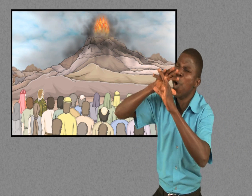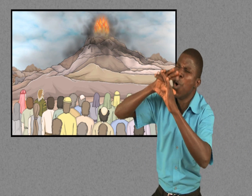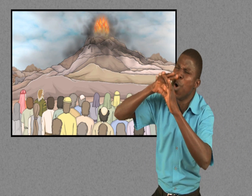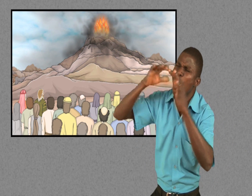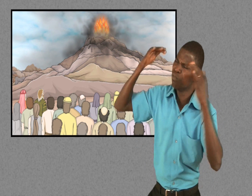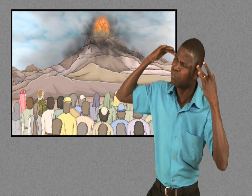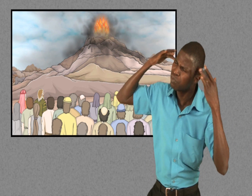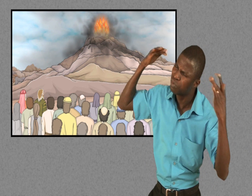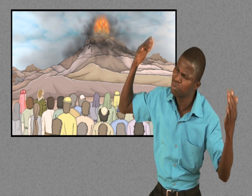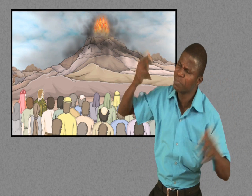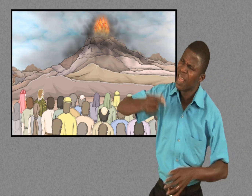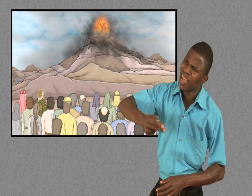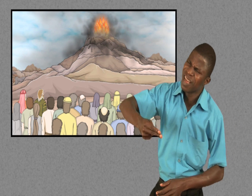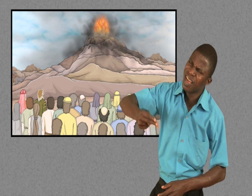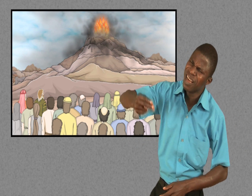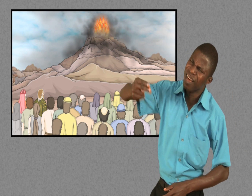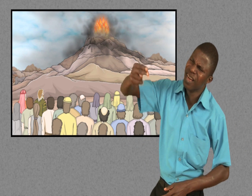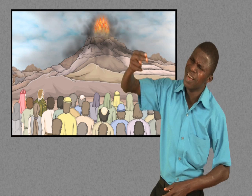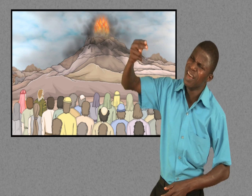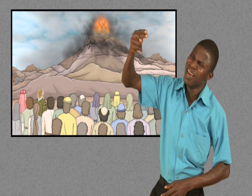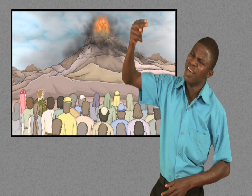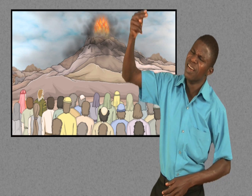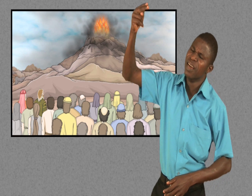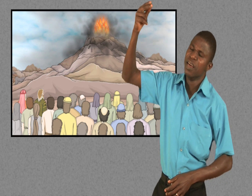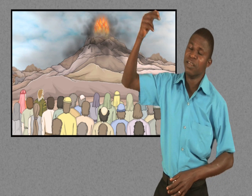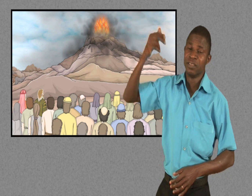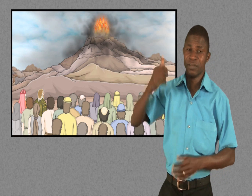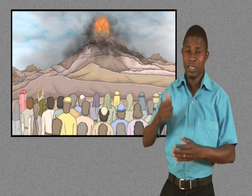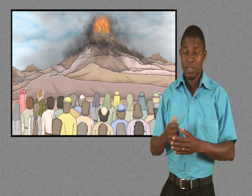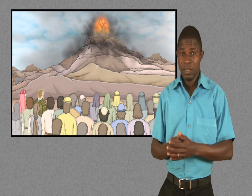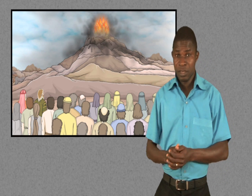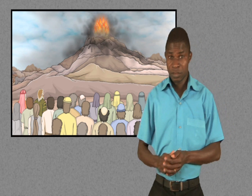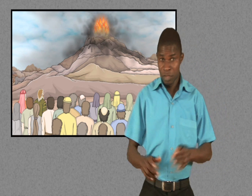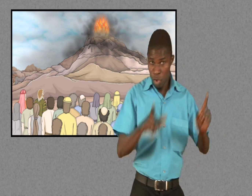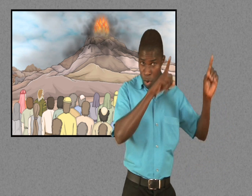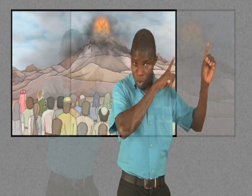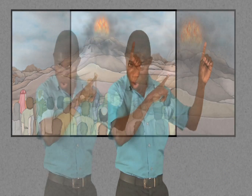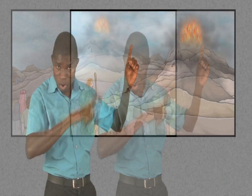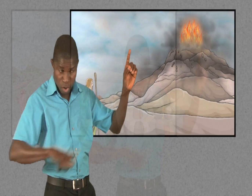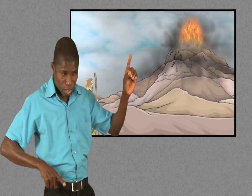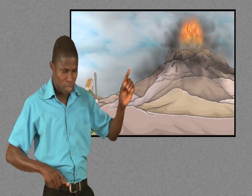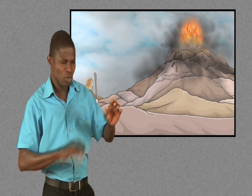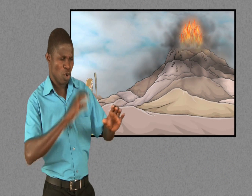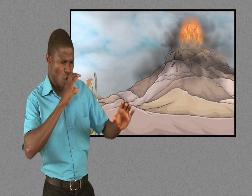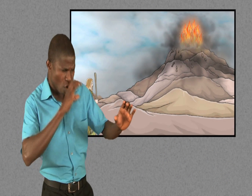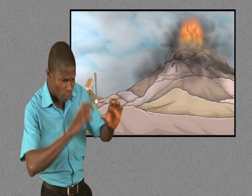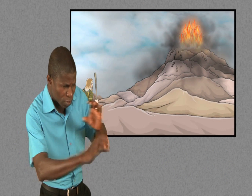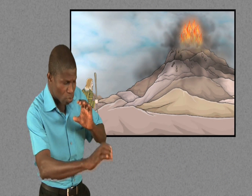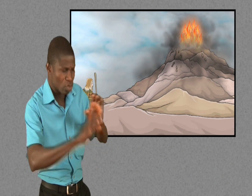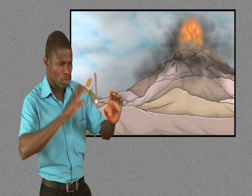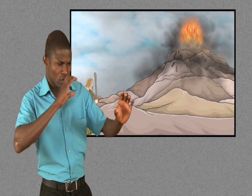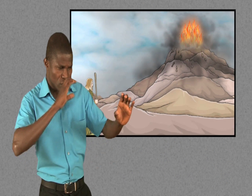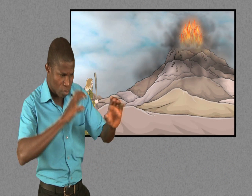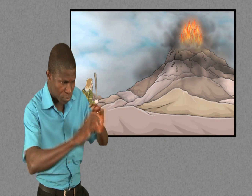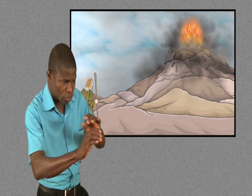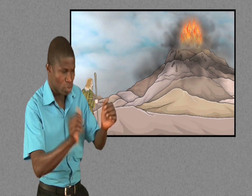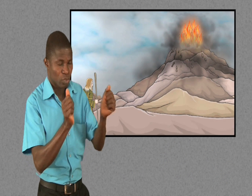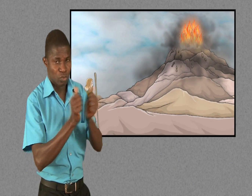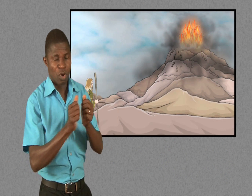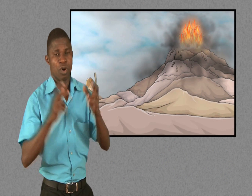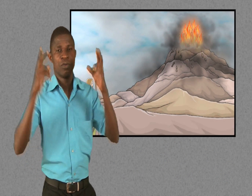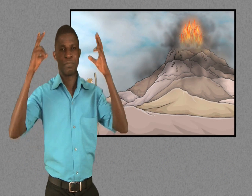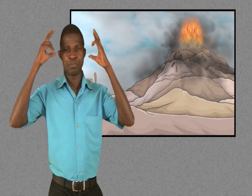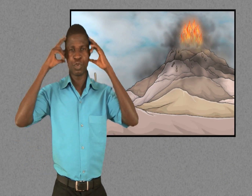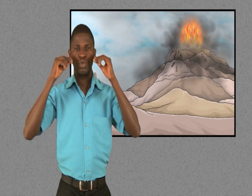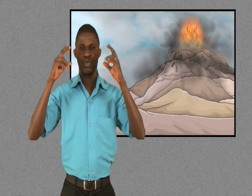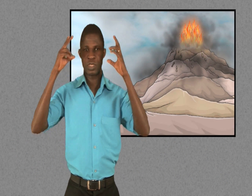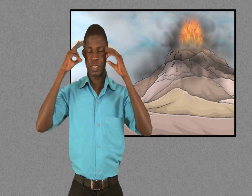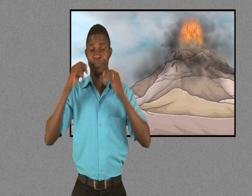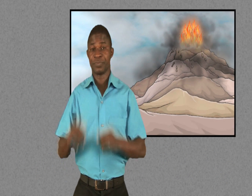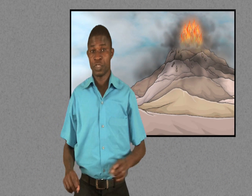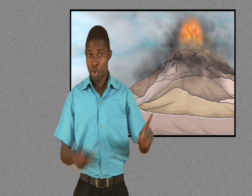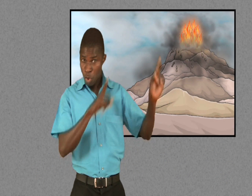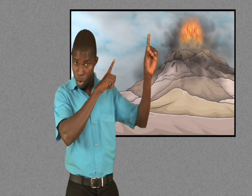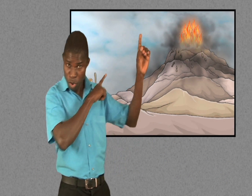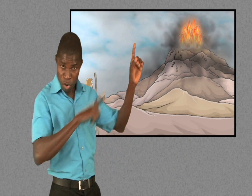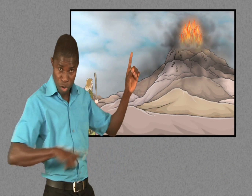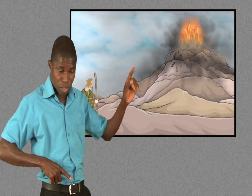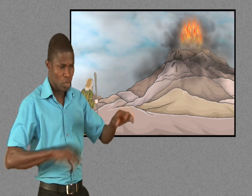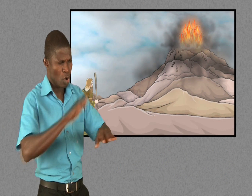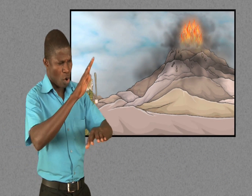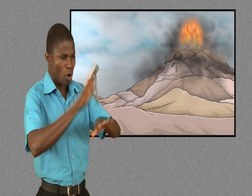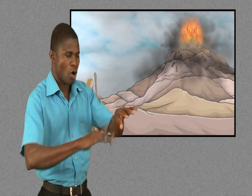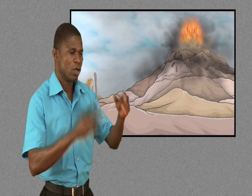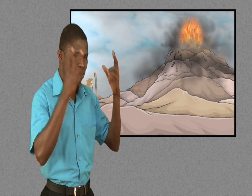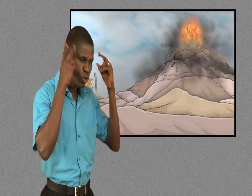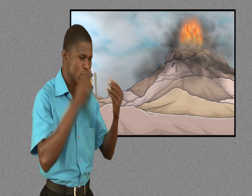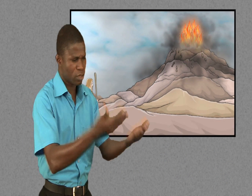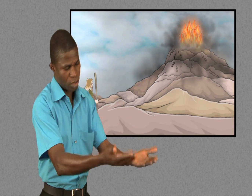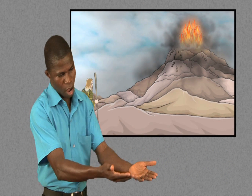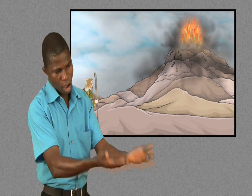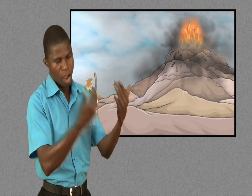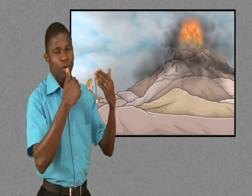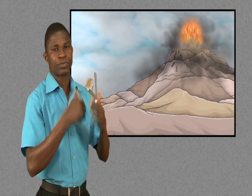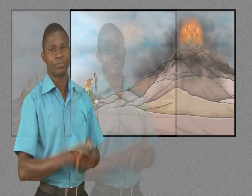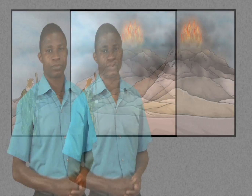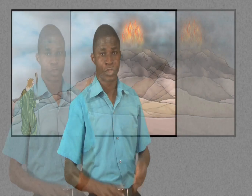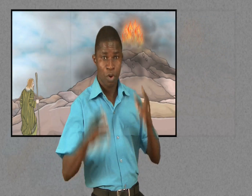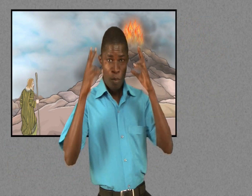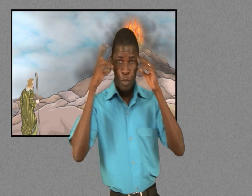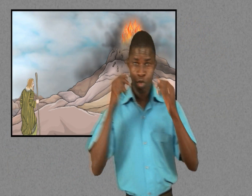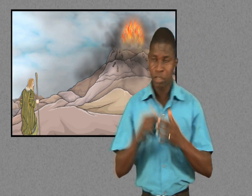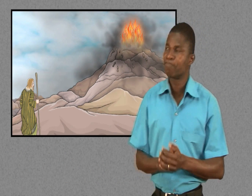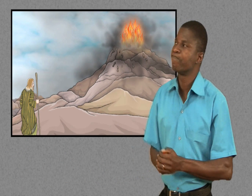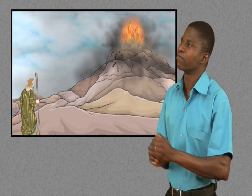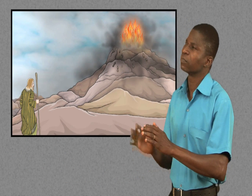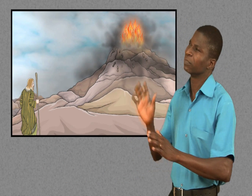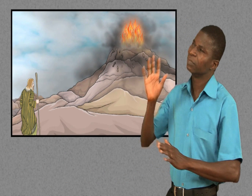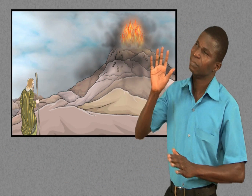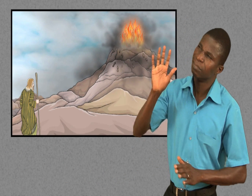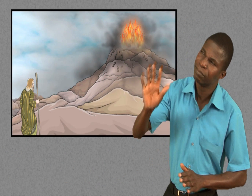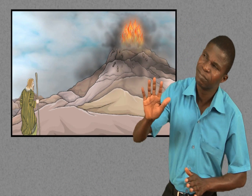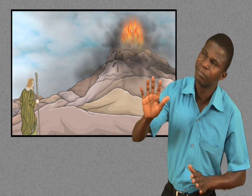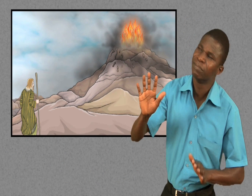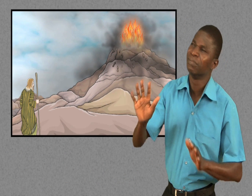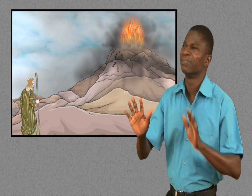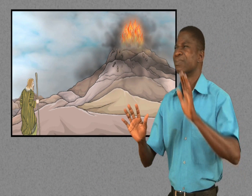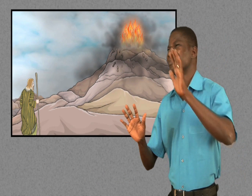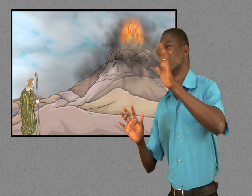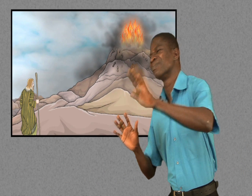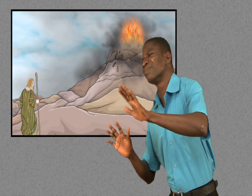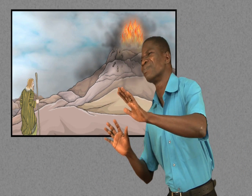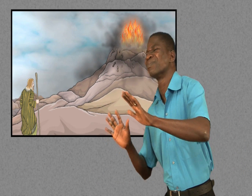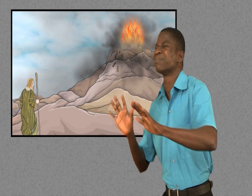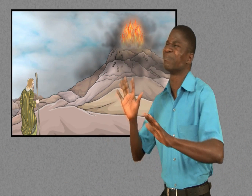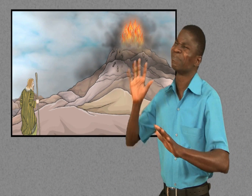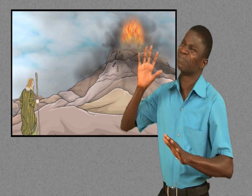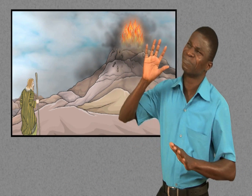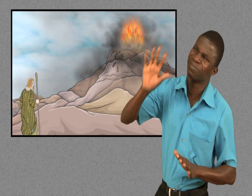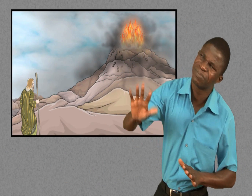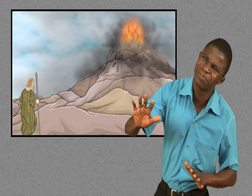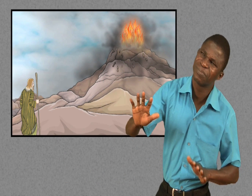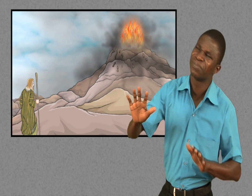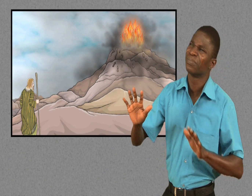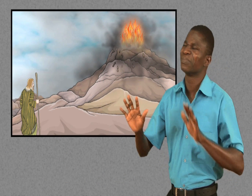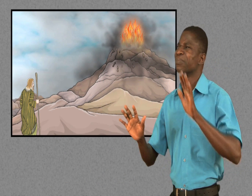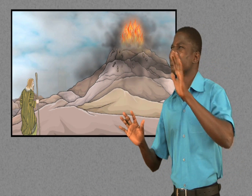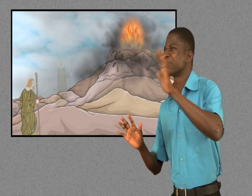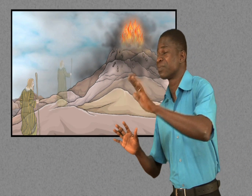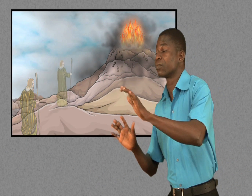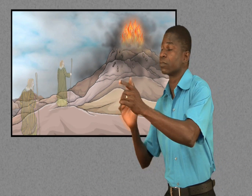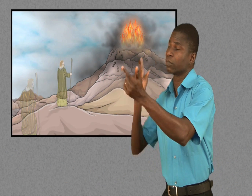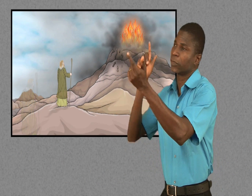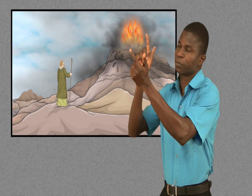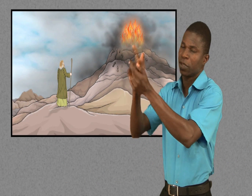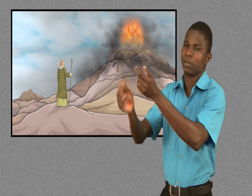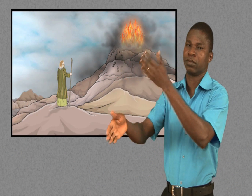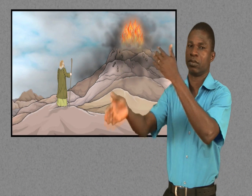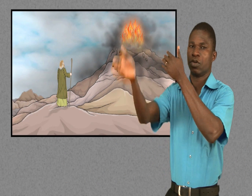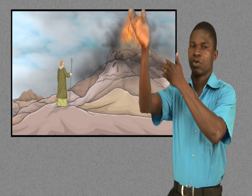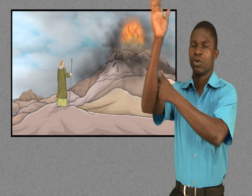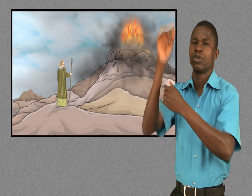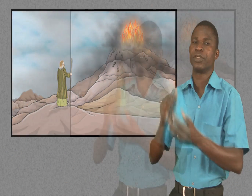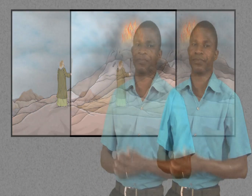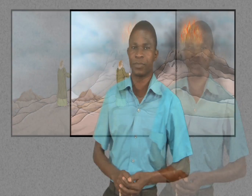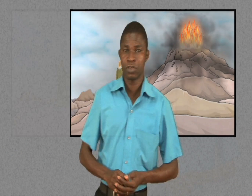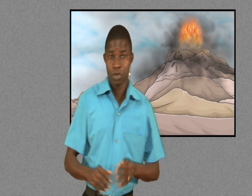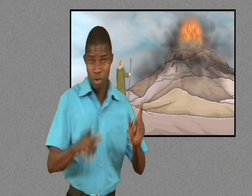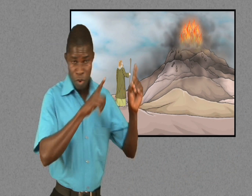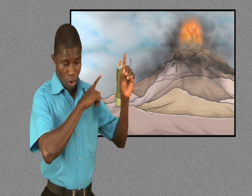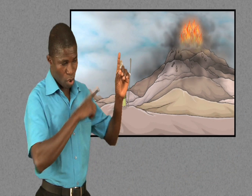And as the sound of the ram’s horn grew louder and louder, Moses spoke and God answered him in the thunder.